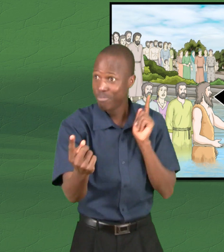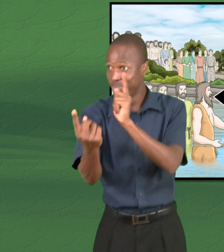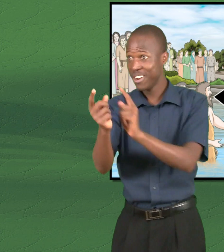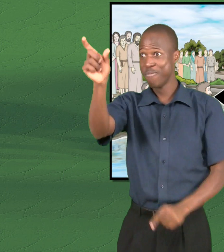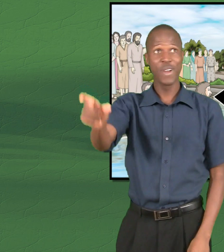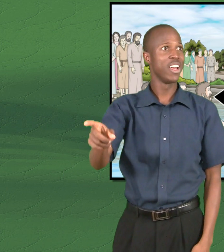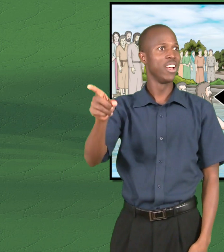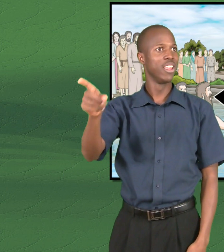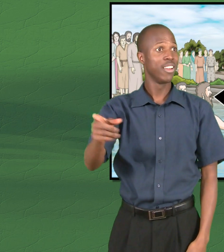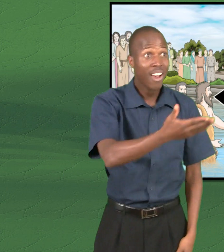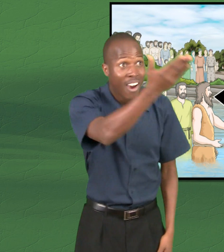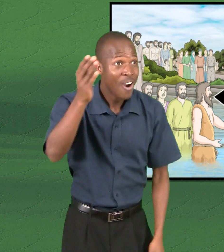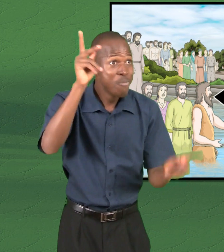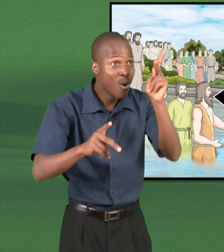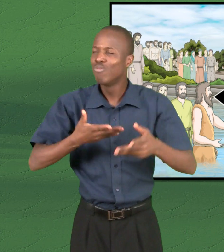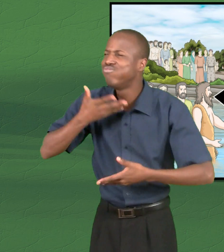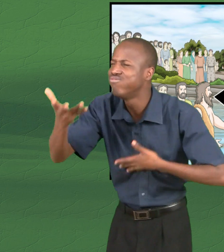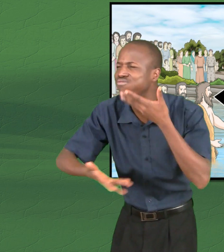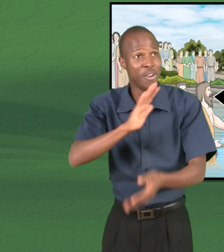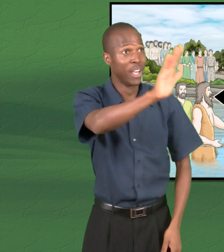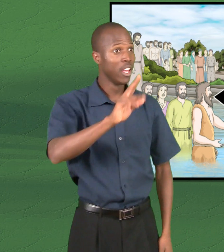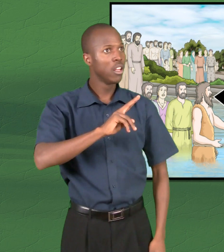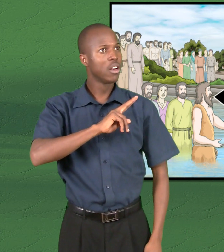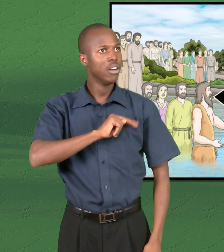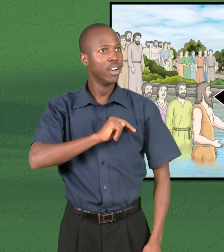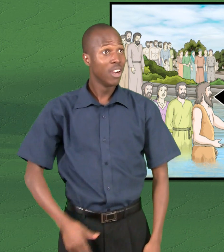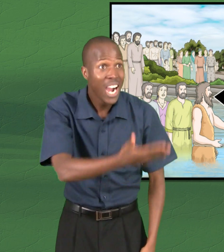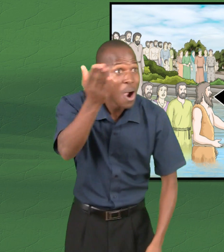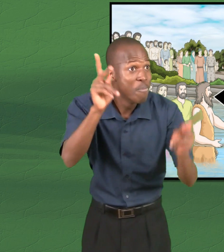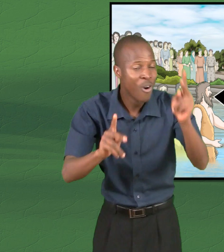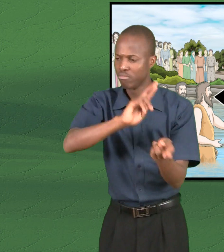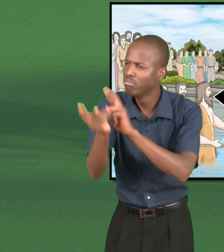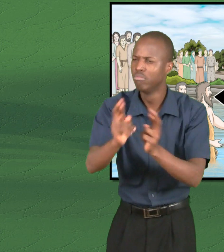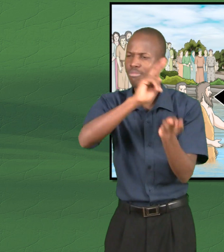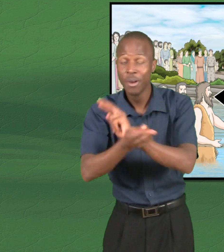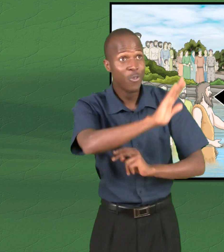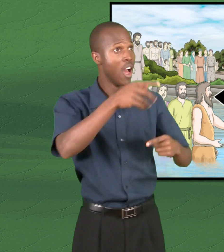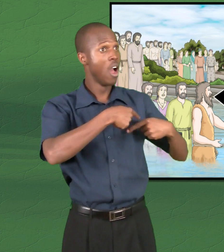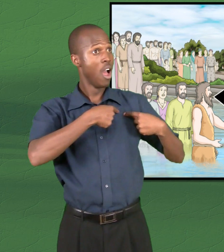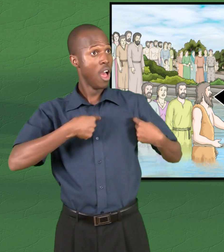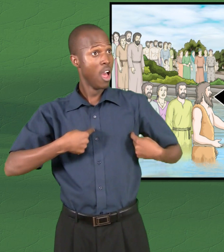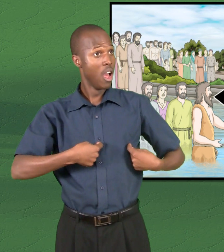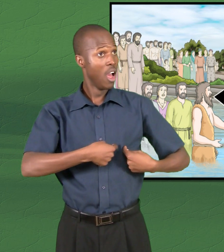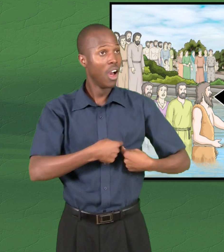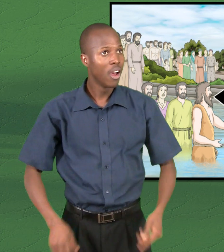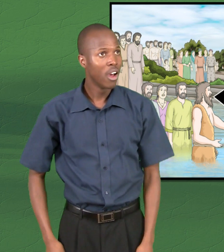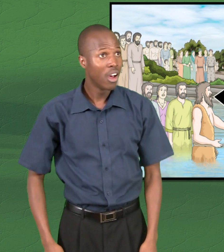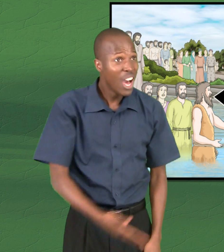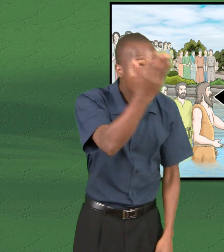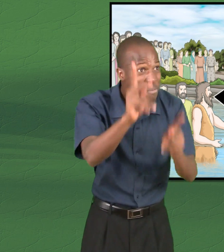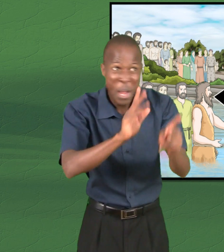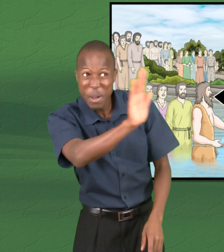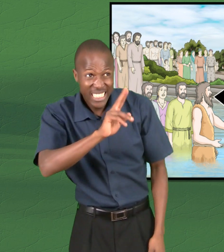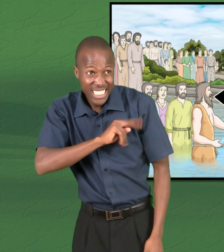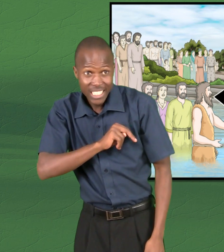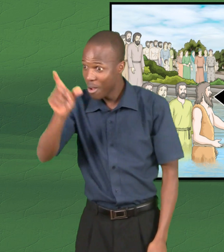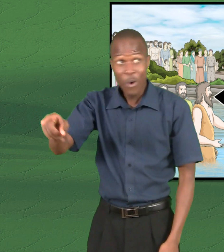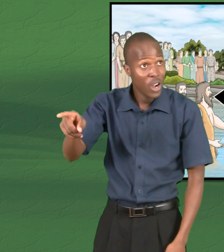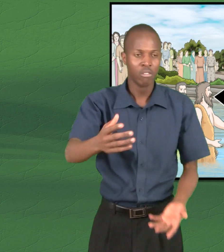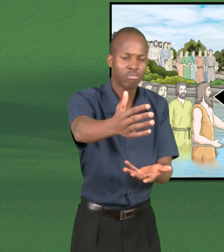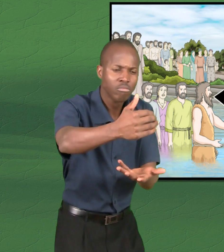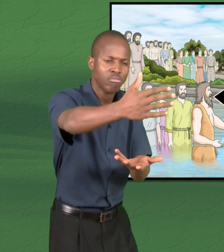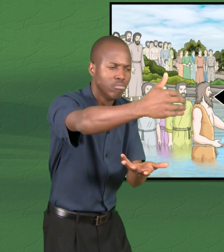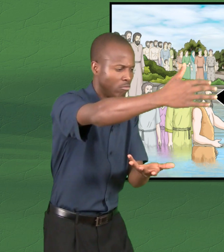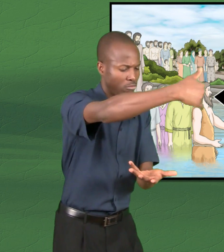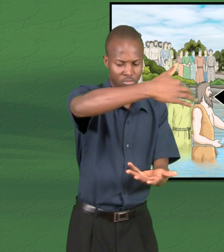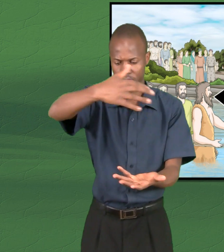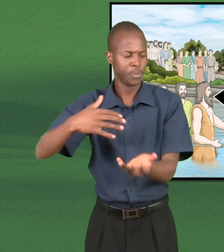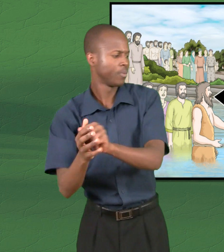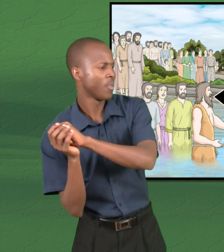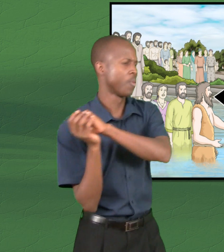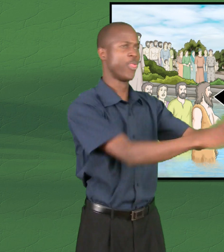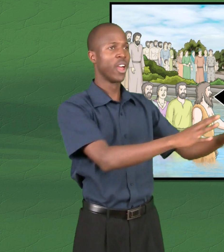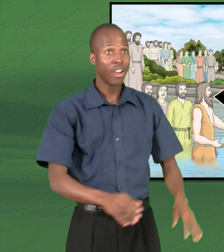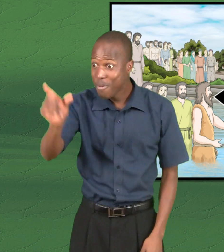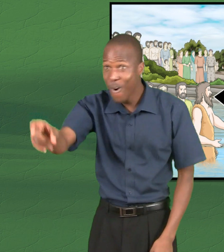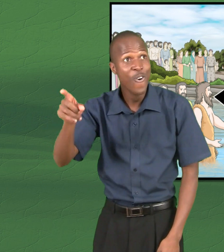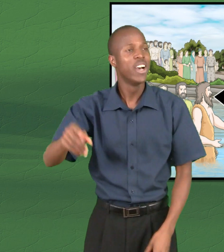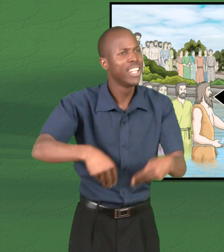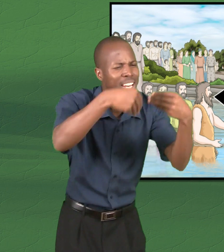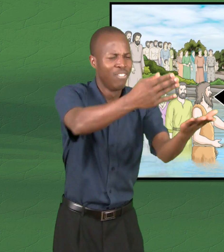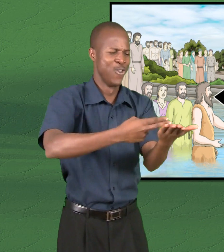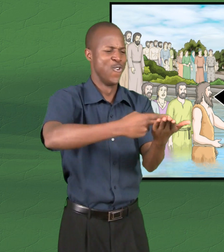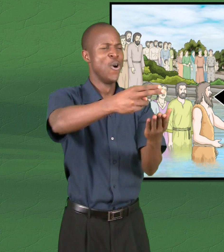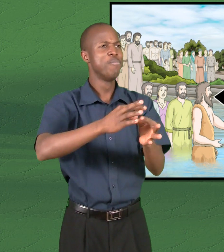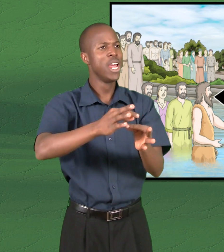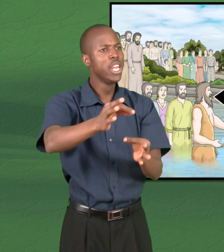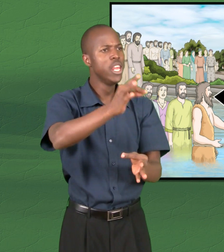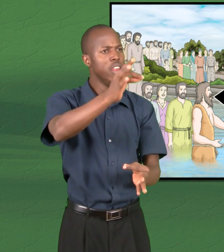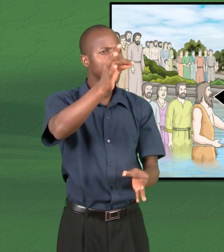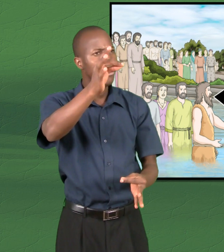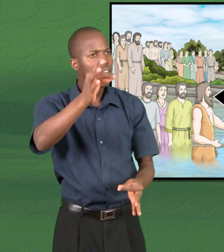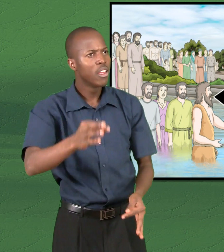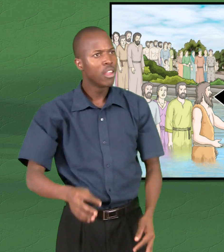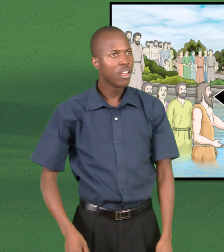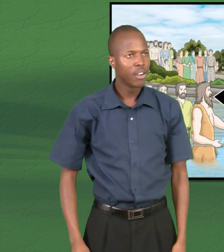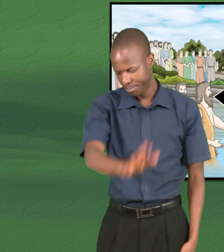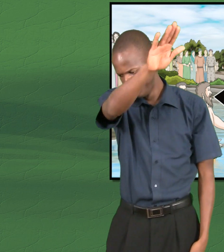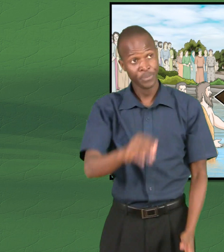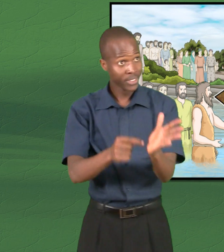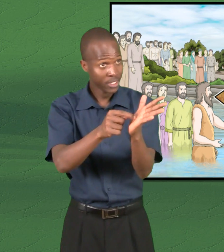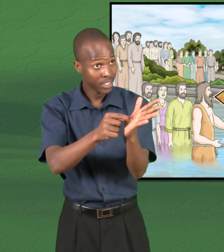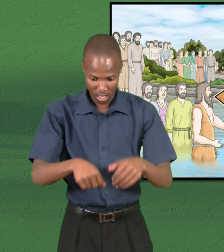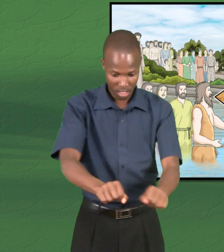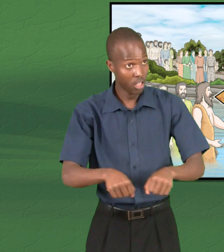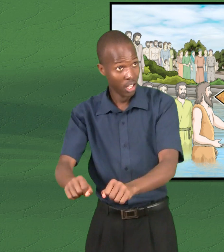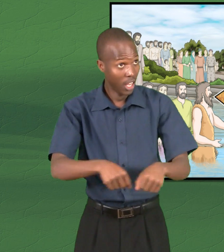He will baptize you with the Holy Spirit and with fire.